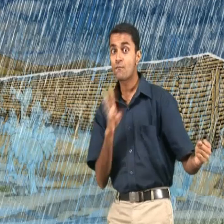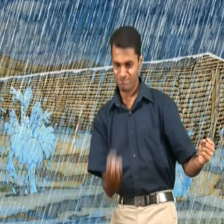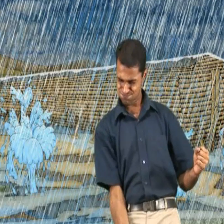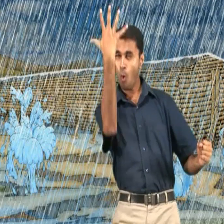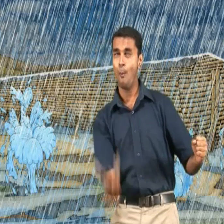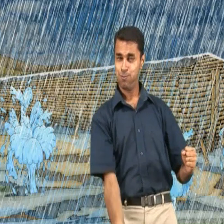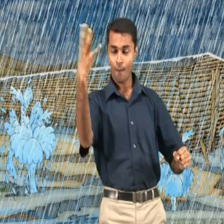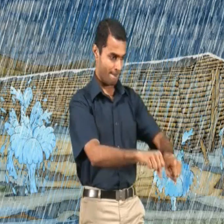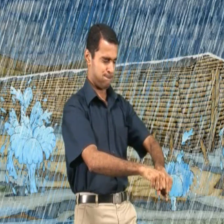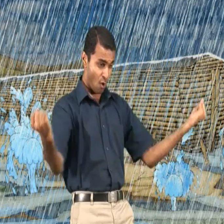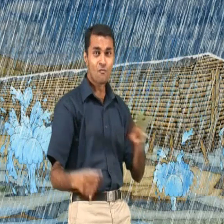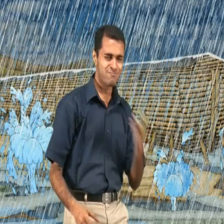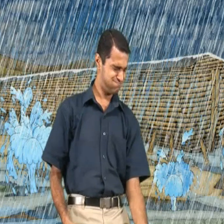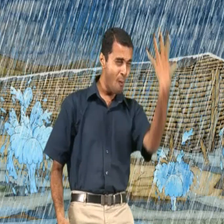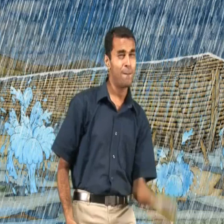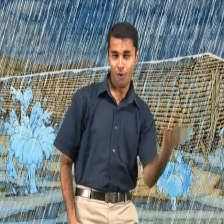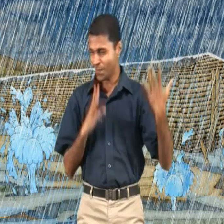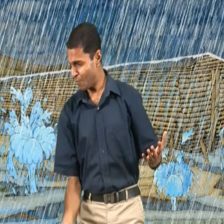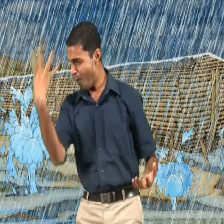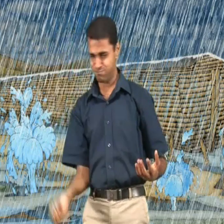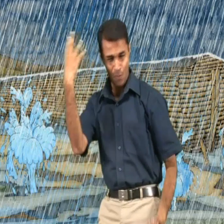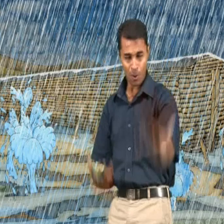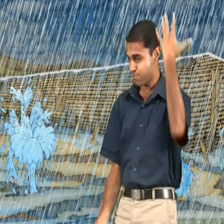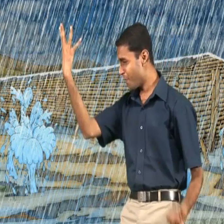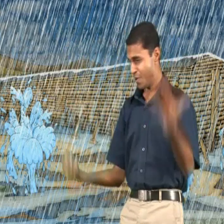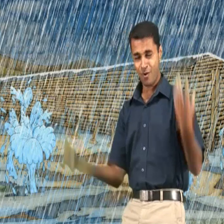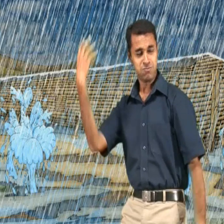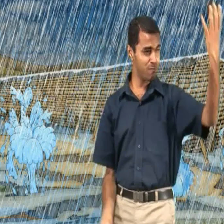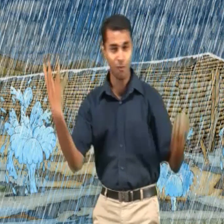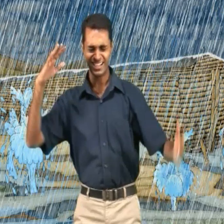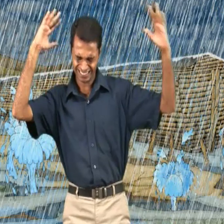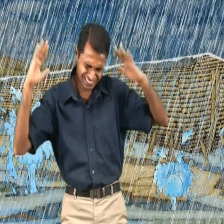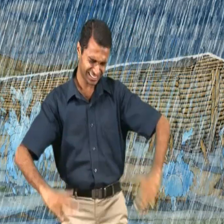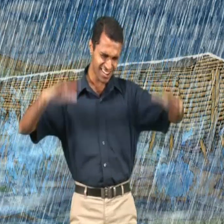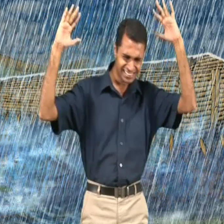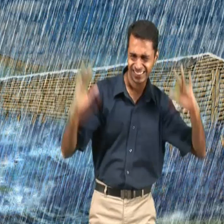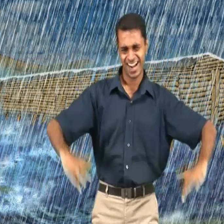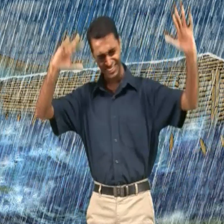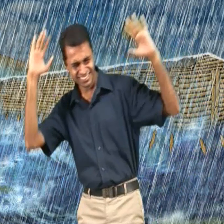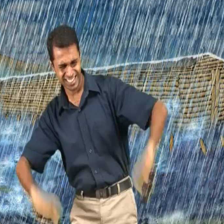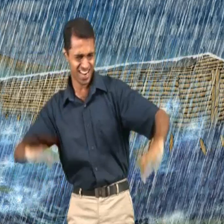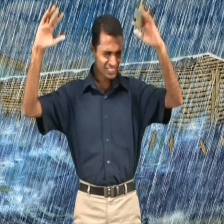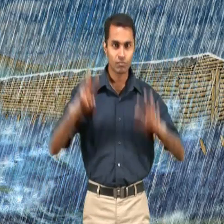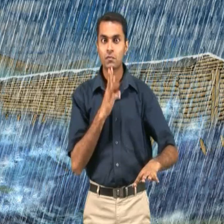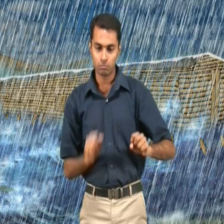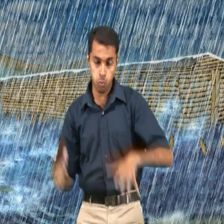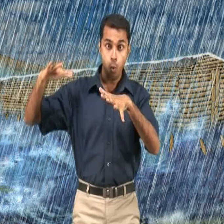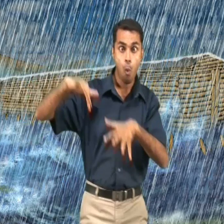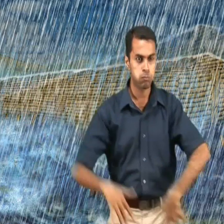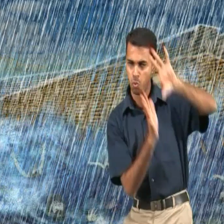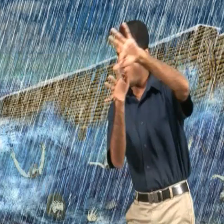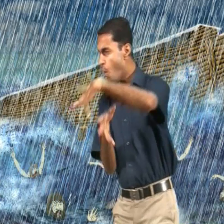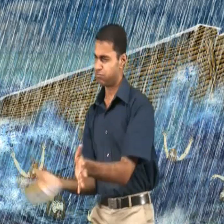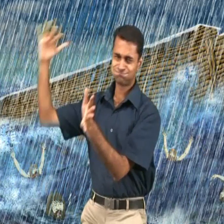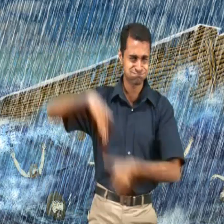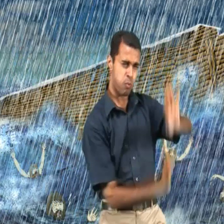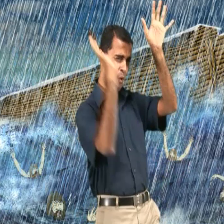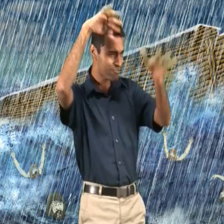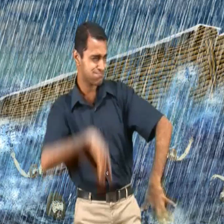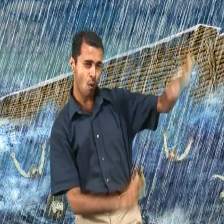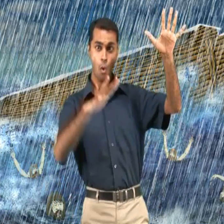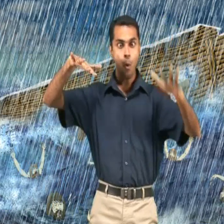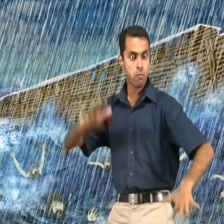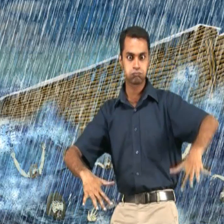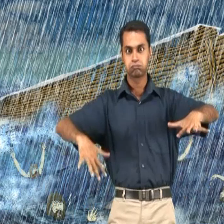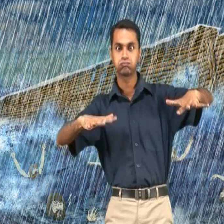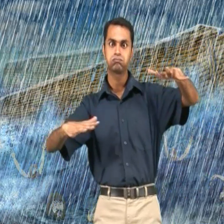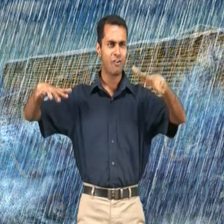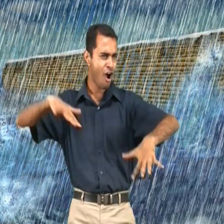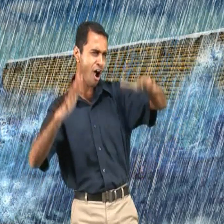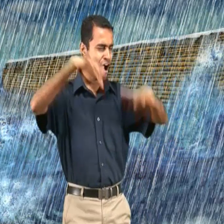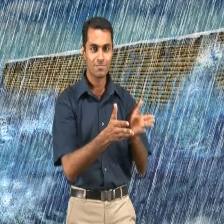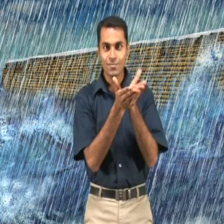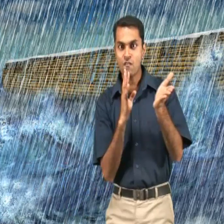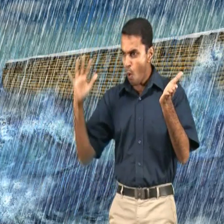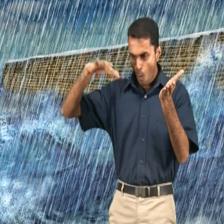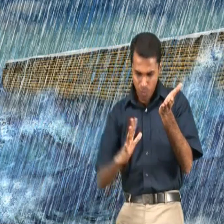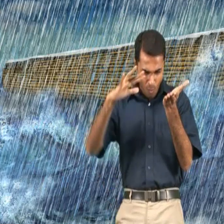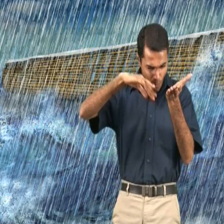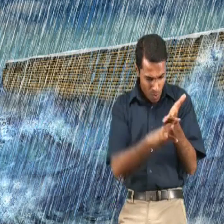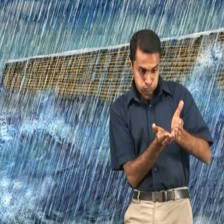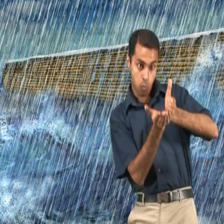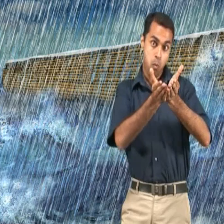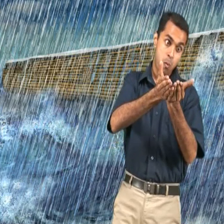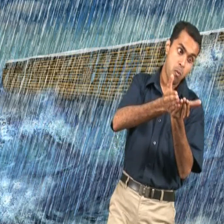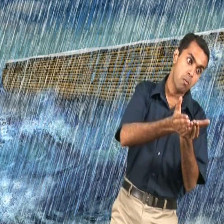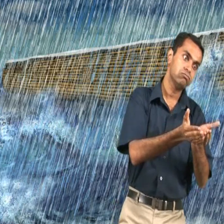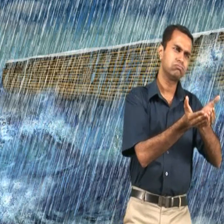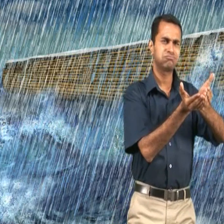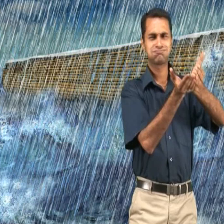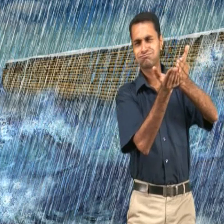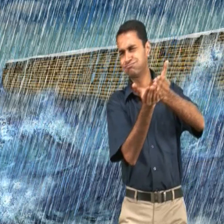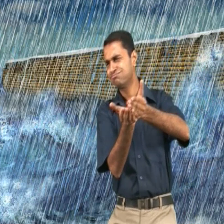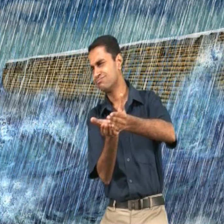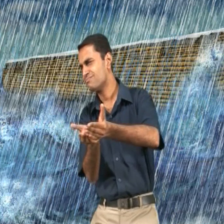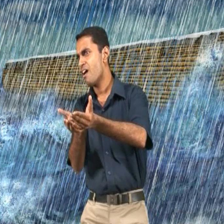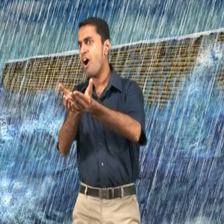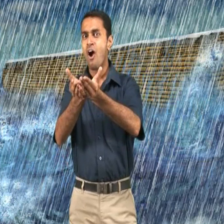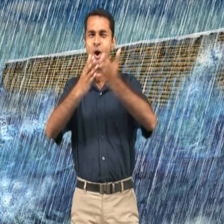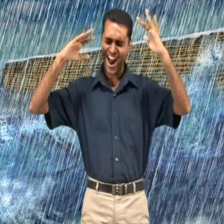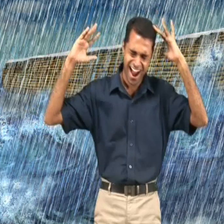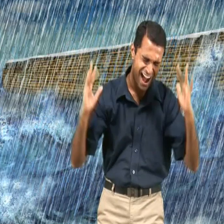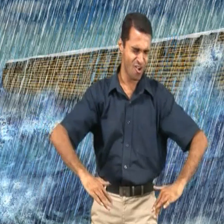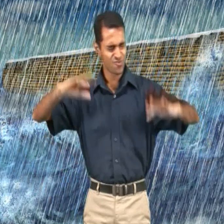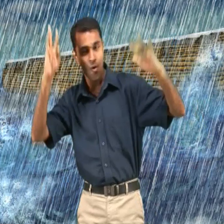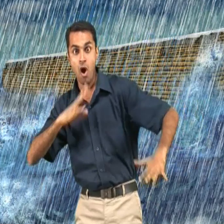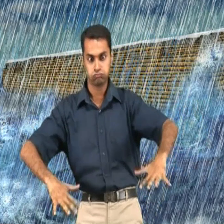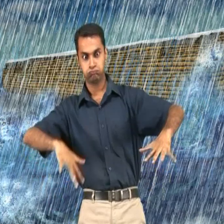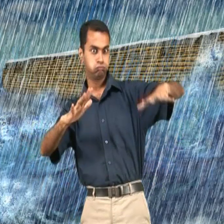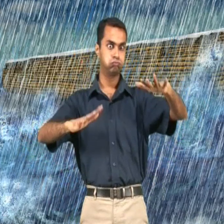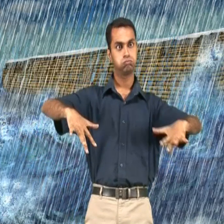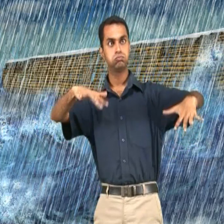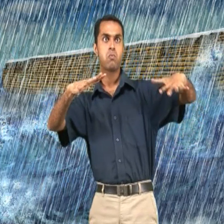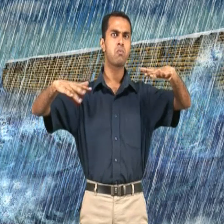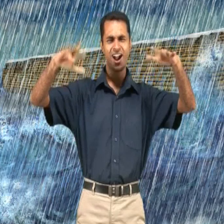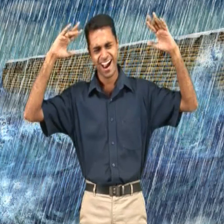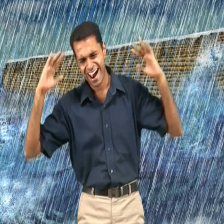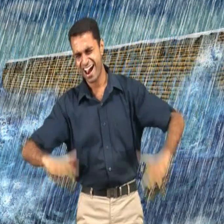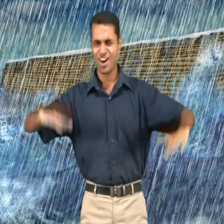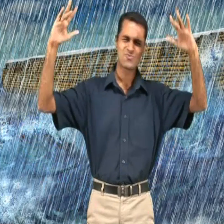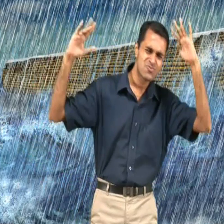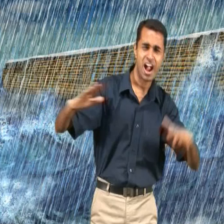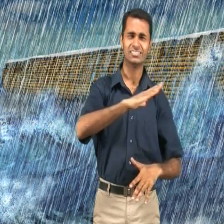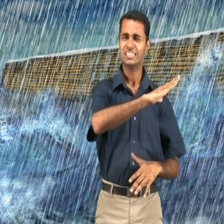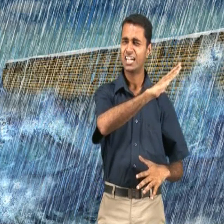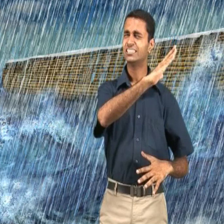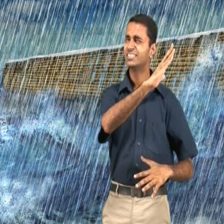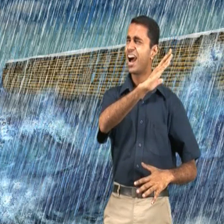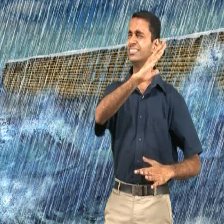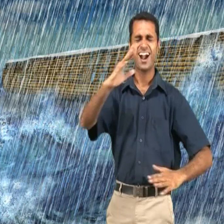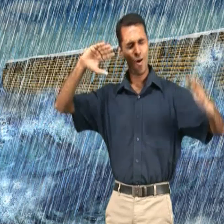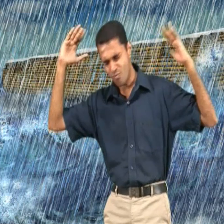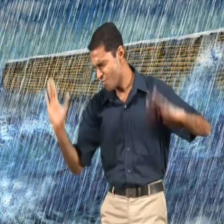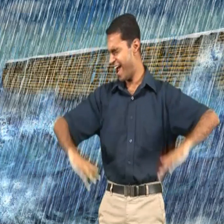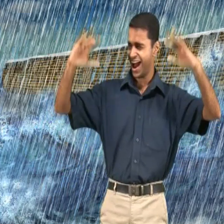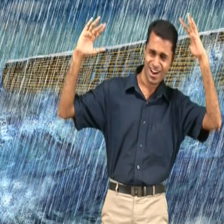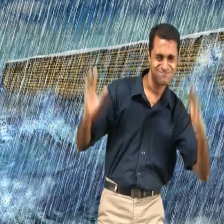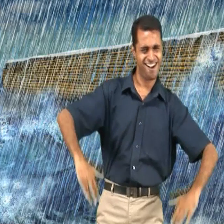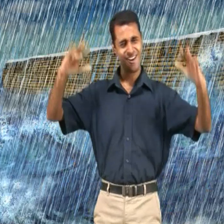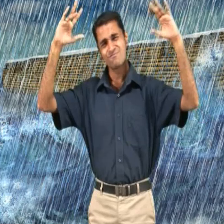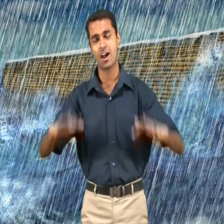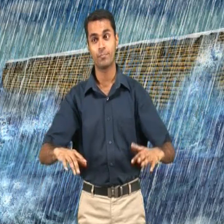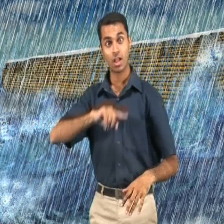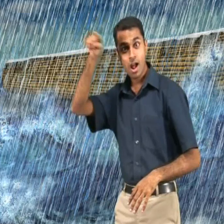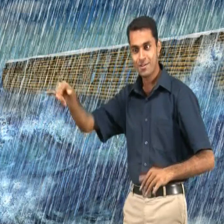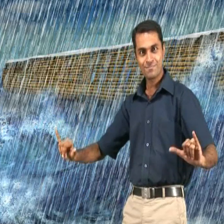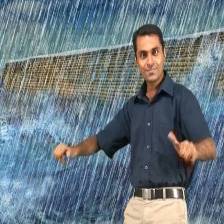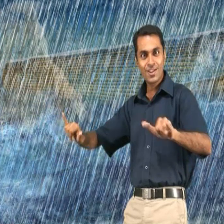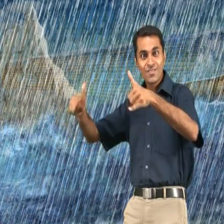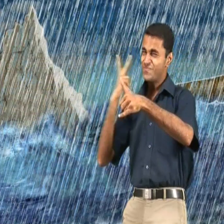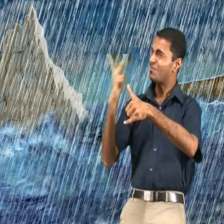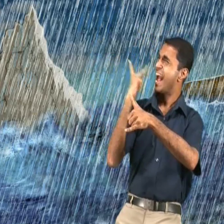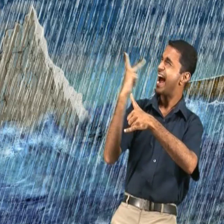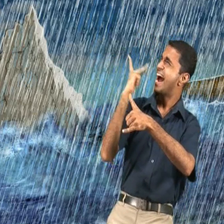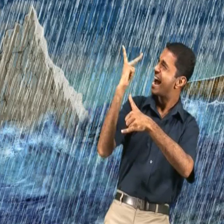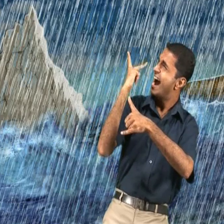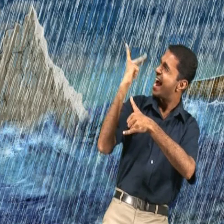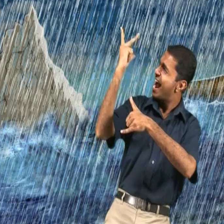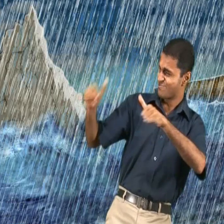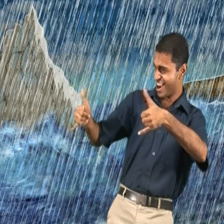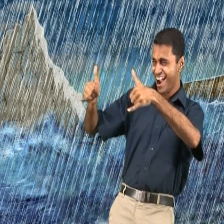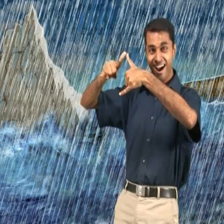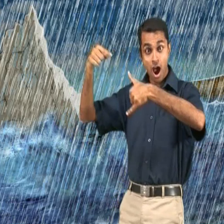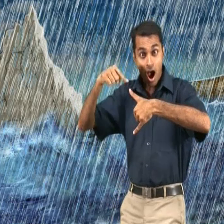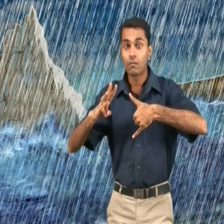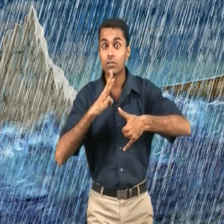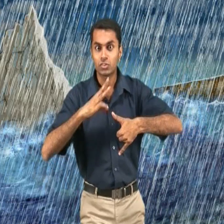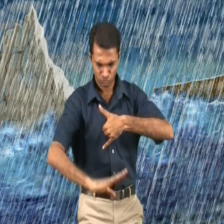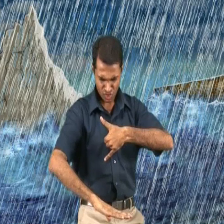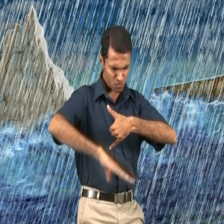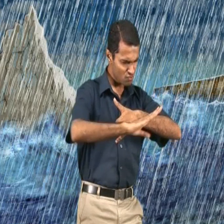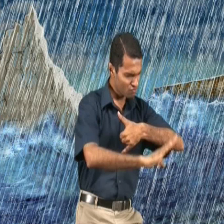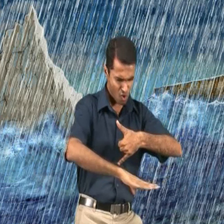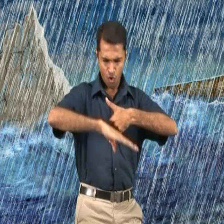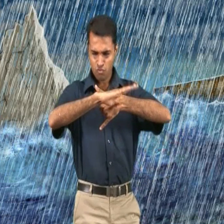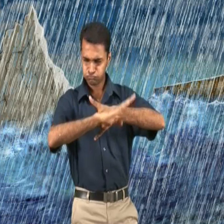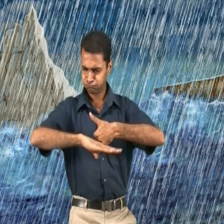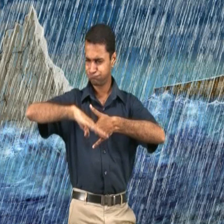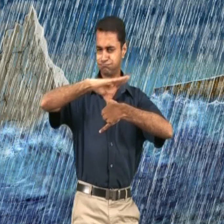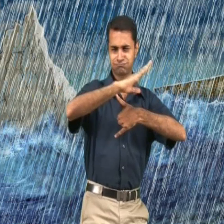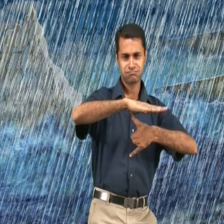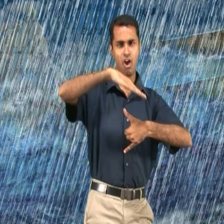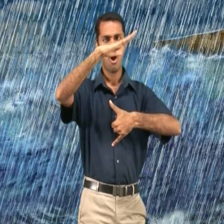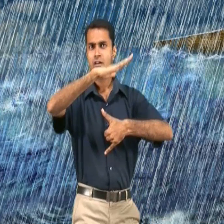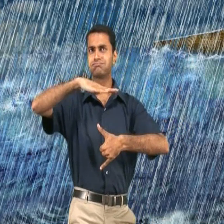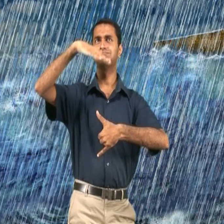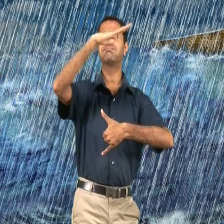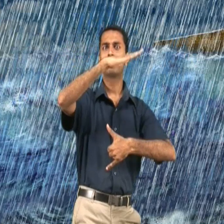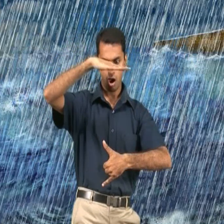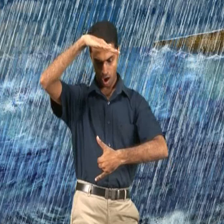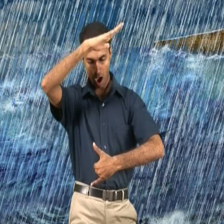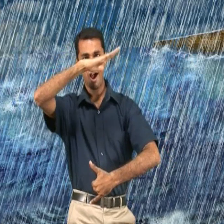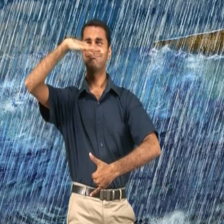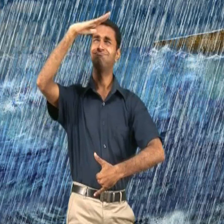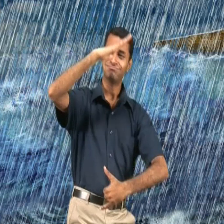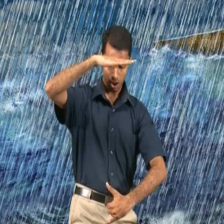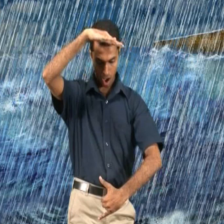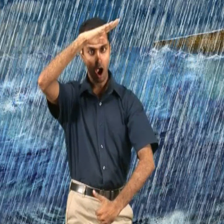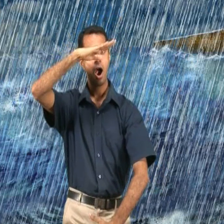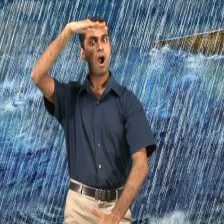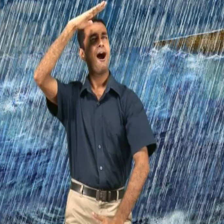On that very day Noah entered the ark, along with his sons Shem, Ham, and Japheth, and his wife, and the three wives of his sons— they and every kind of wild animal, livestock, crawling creature, bird, and winged creature. They came to Noah to enter the ark, two by two of every creature with the breath of life. And they entered, the male and female of every living thing, as God had commanded Noah.